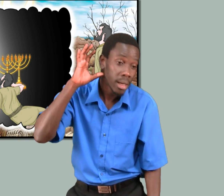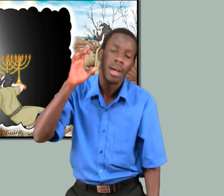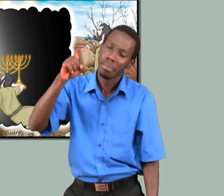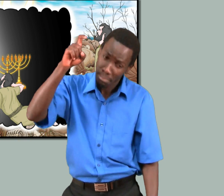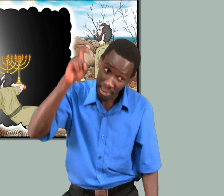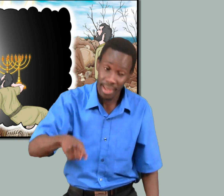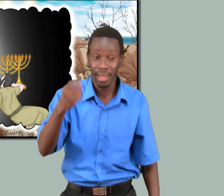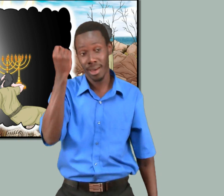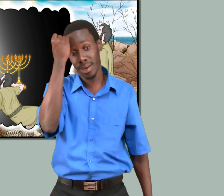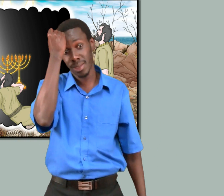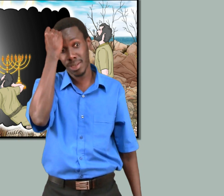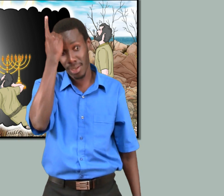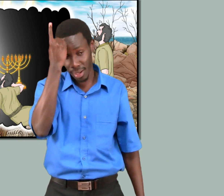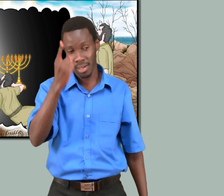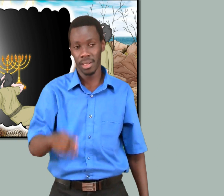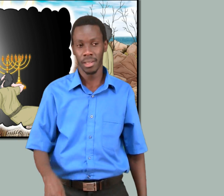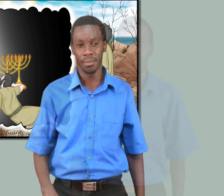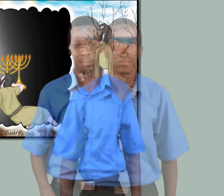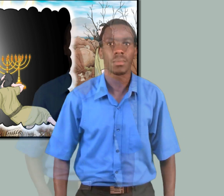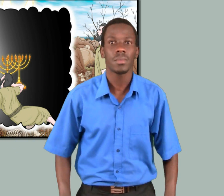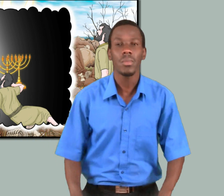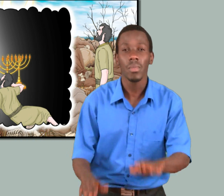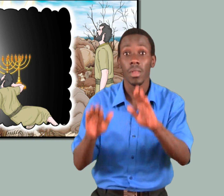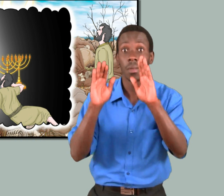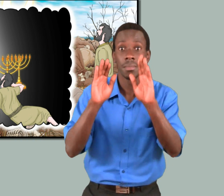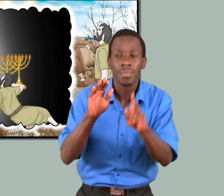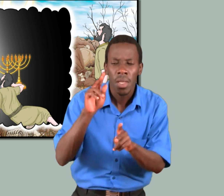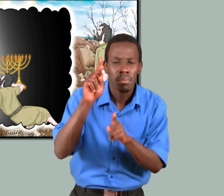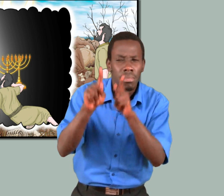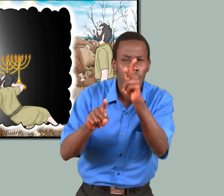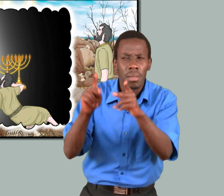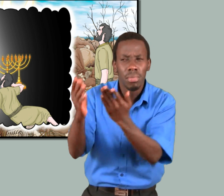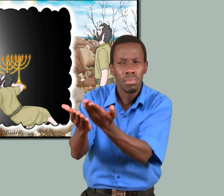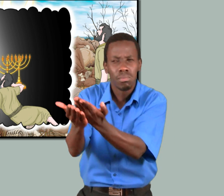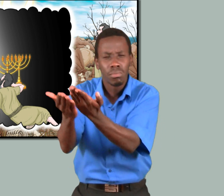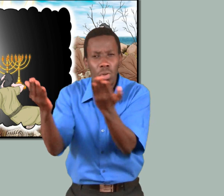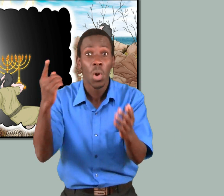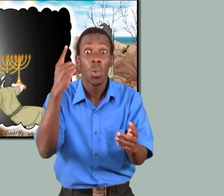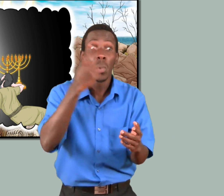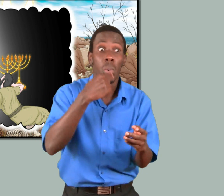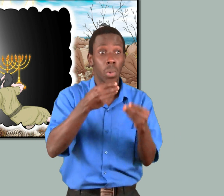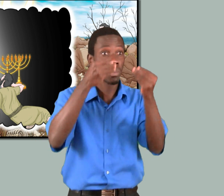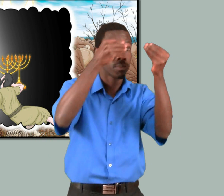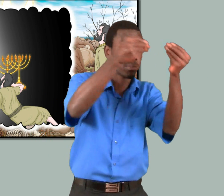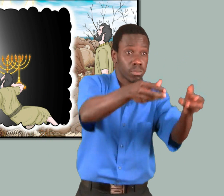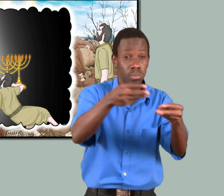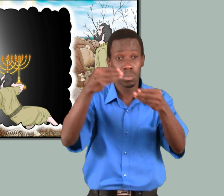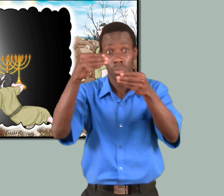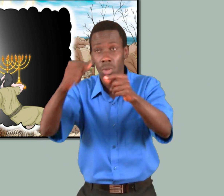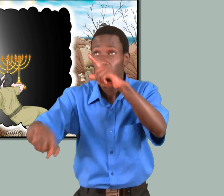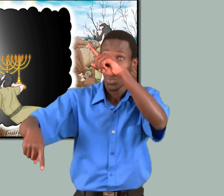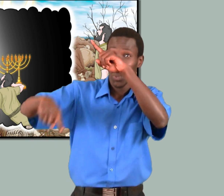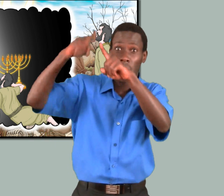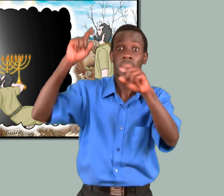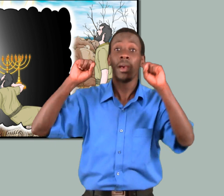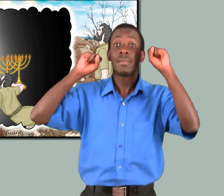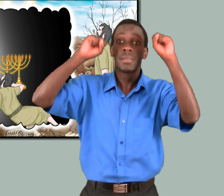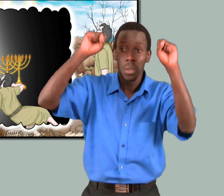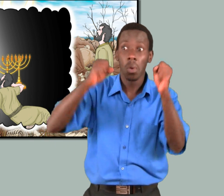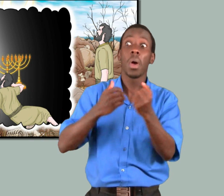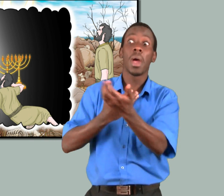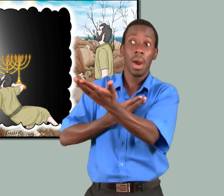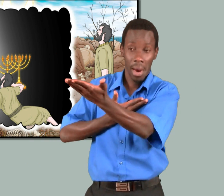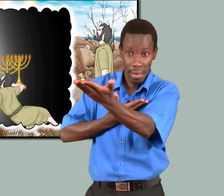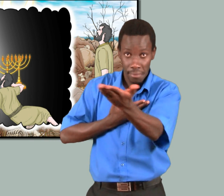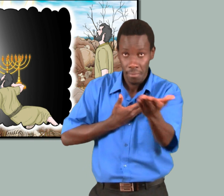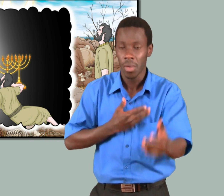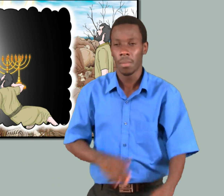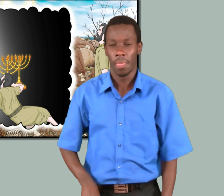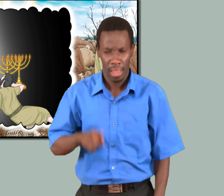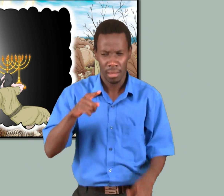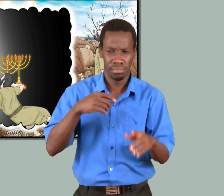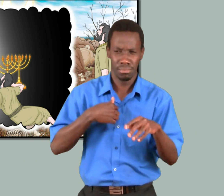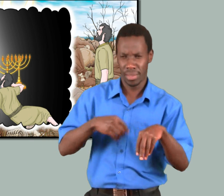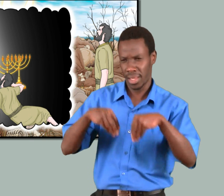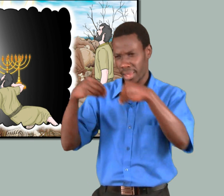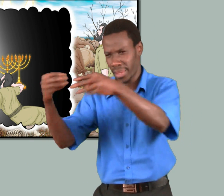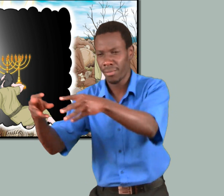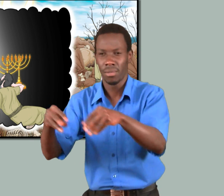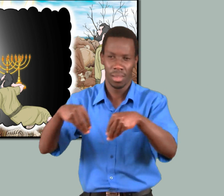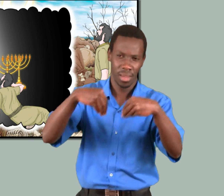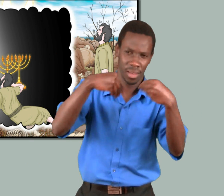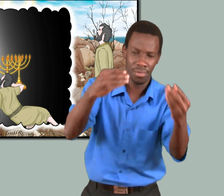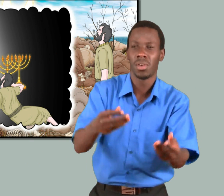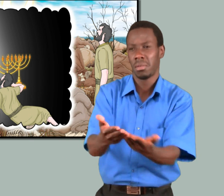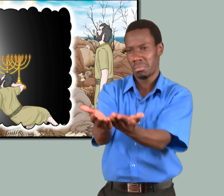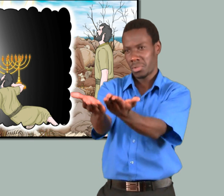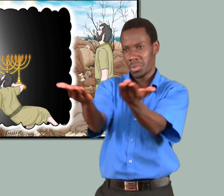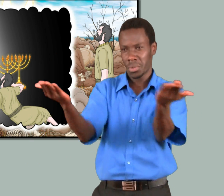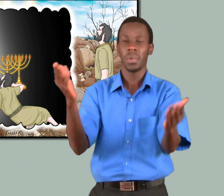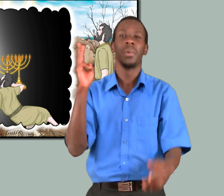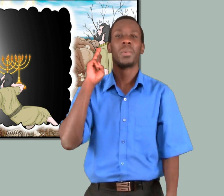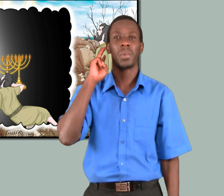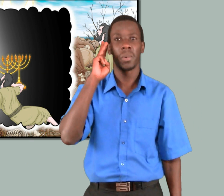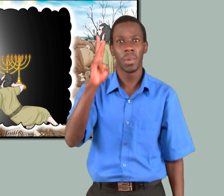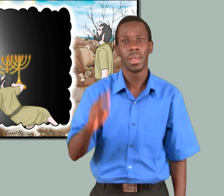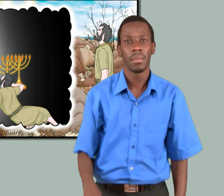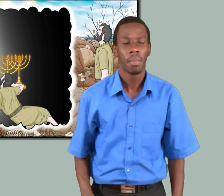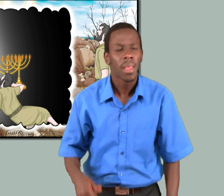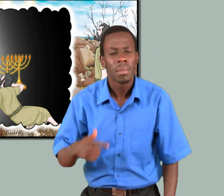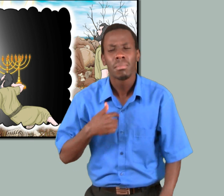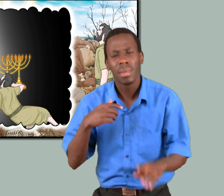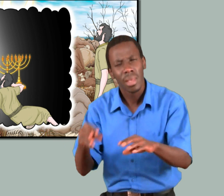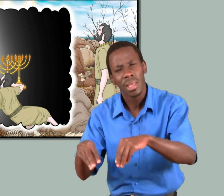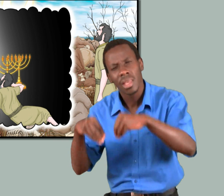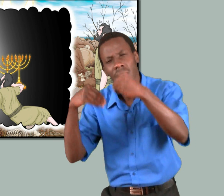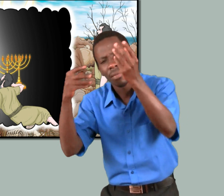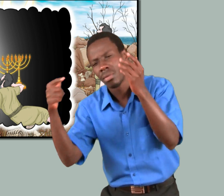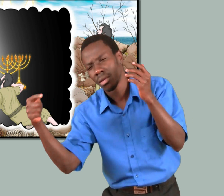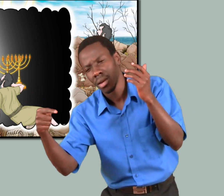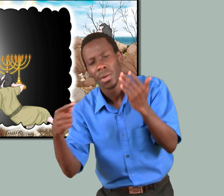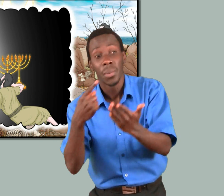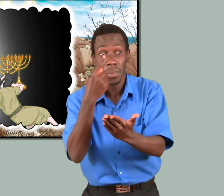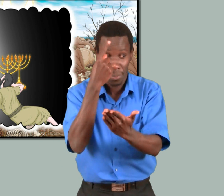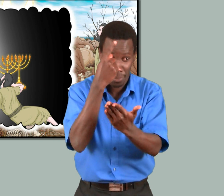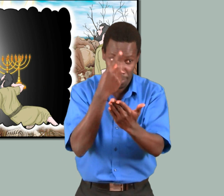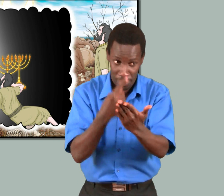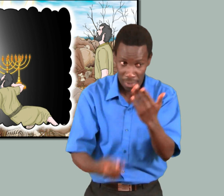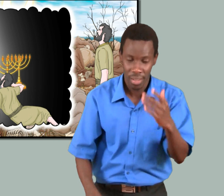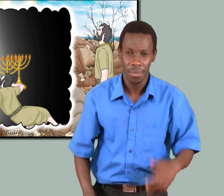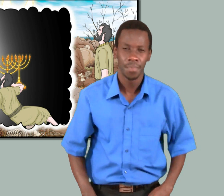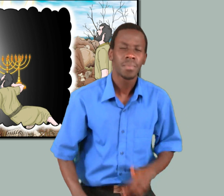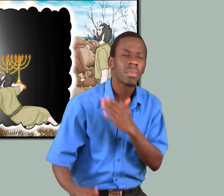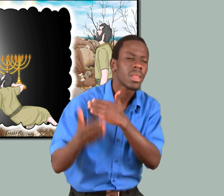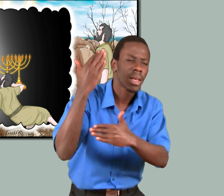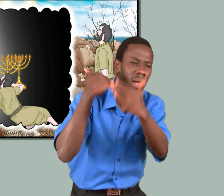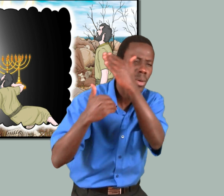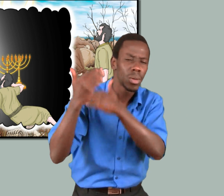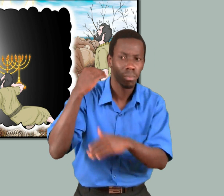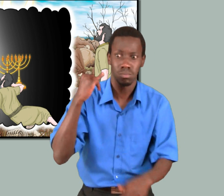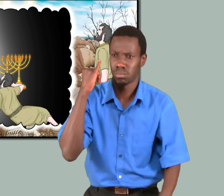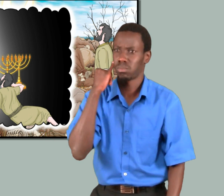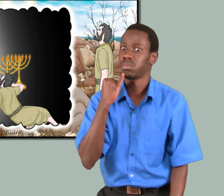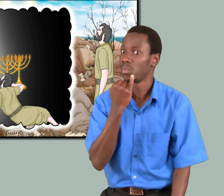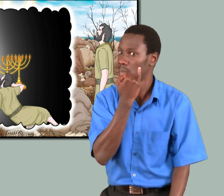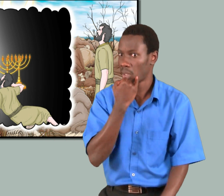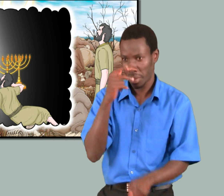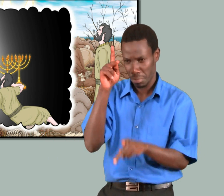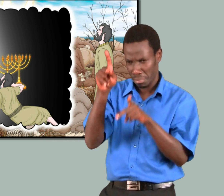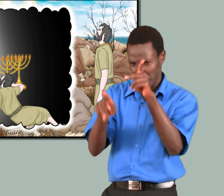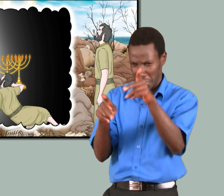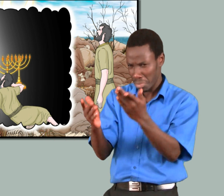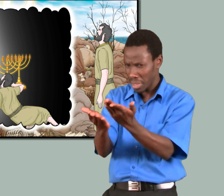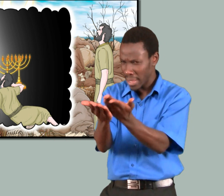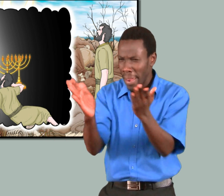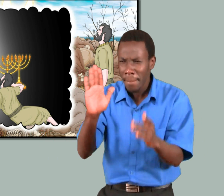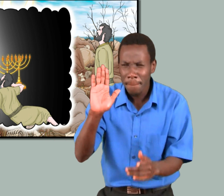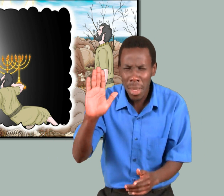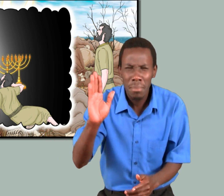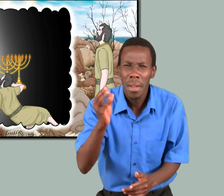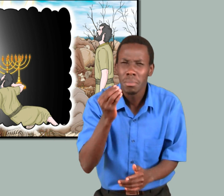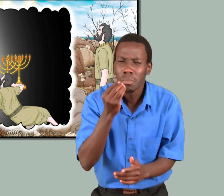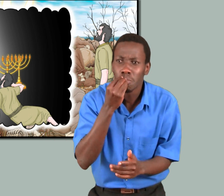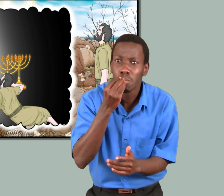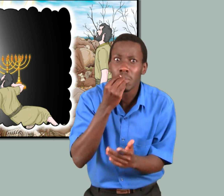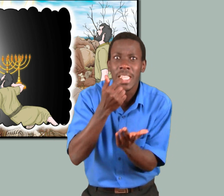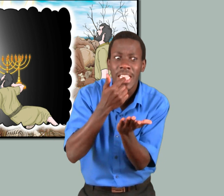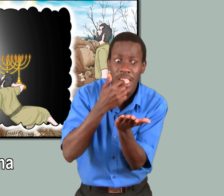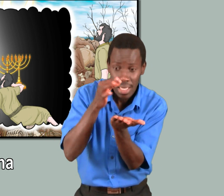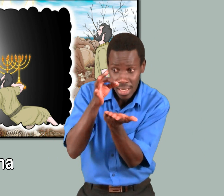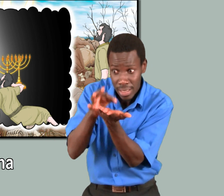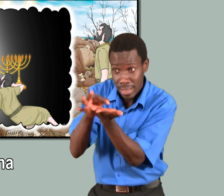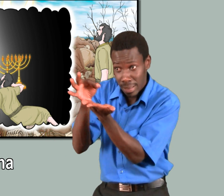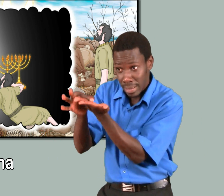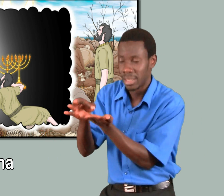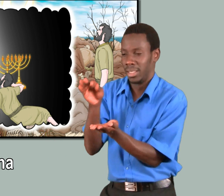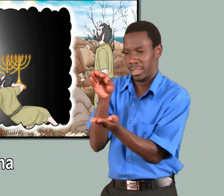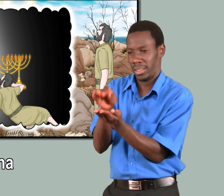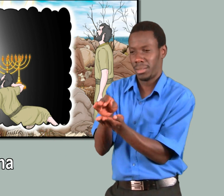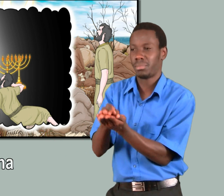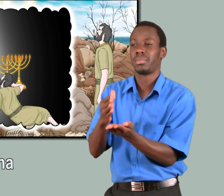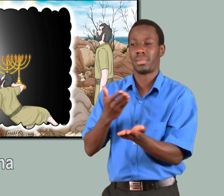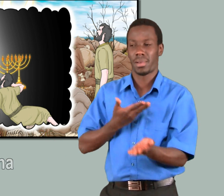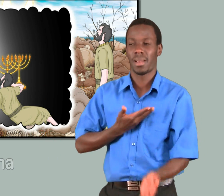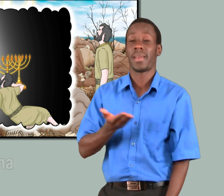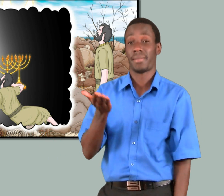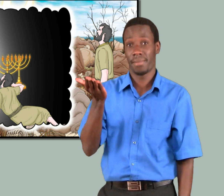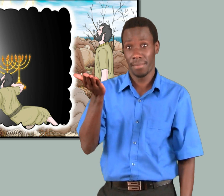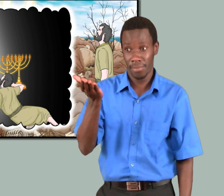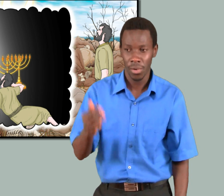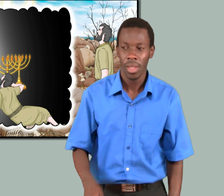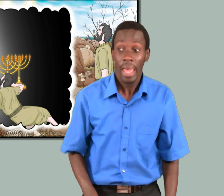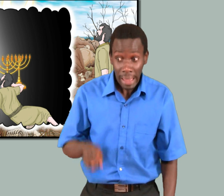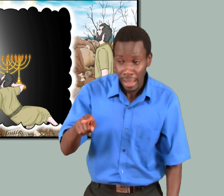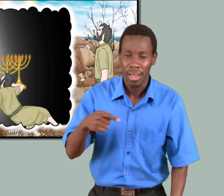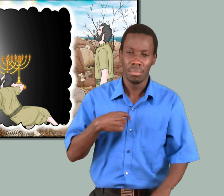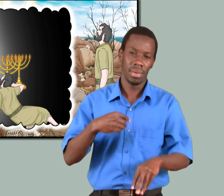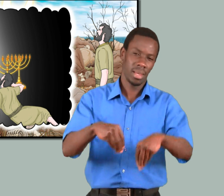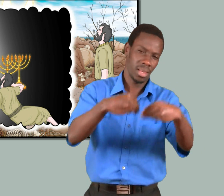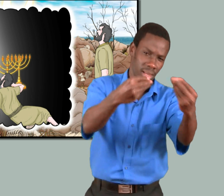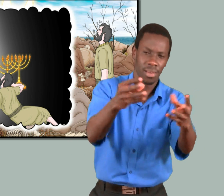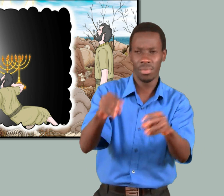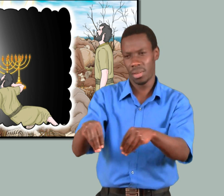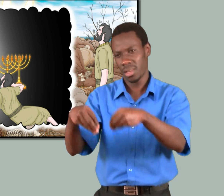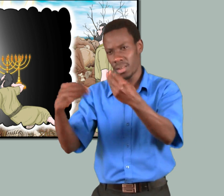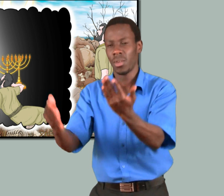He who has an ear, let him hear what the Spirit says to the churches.